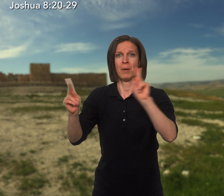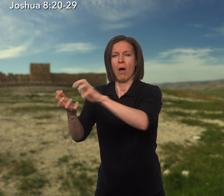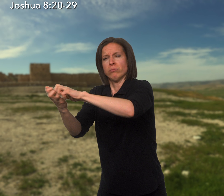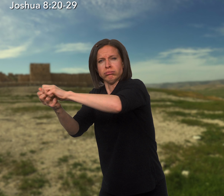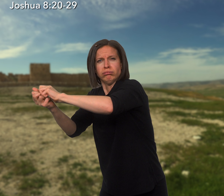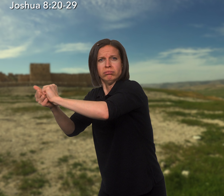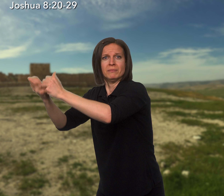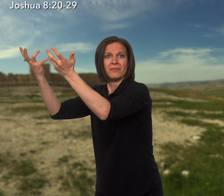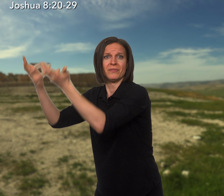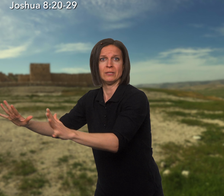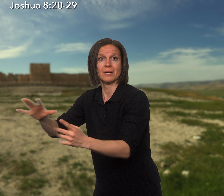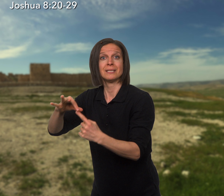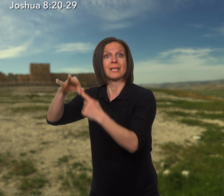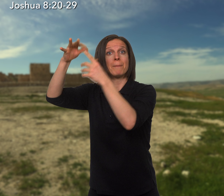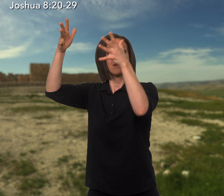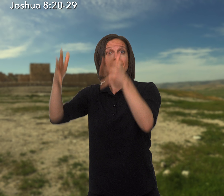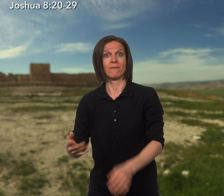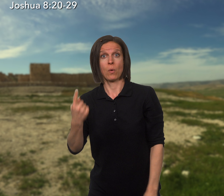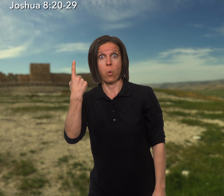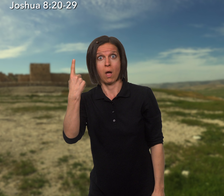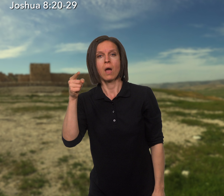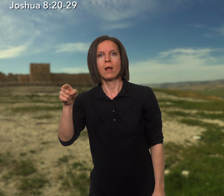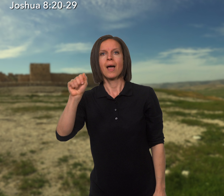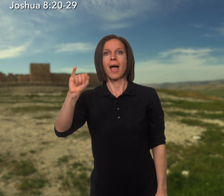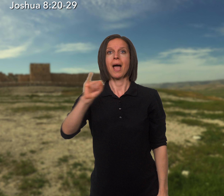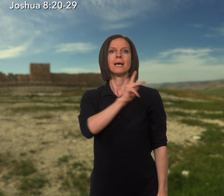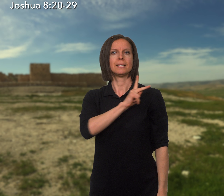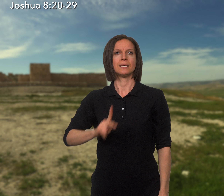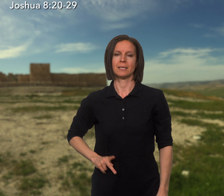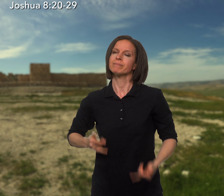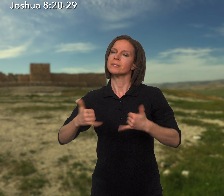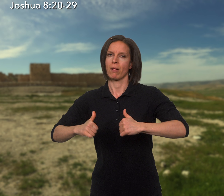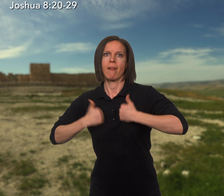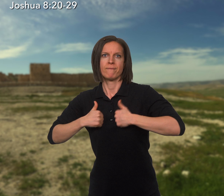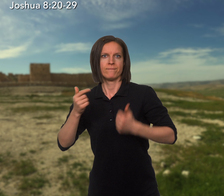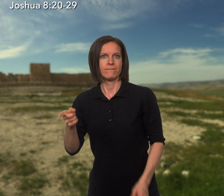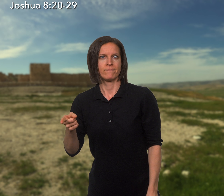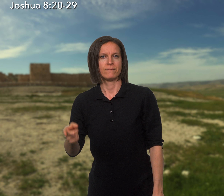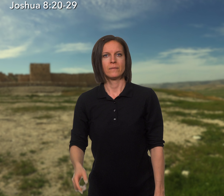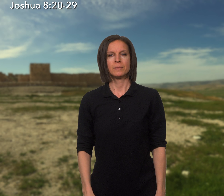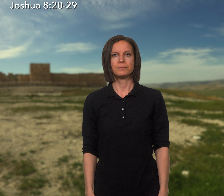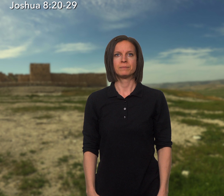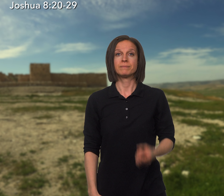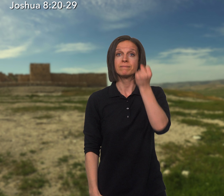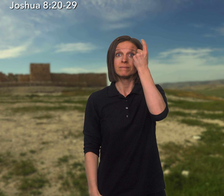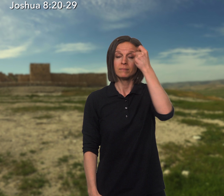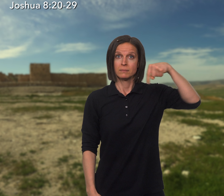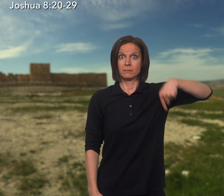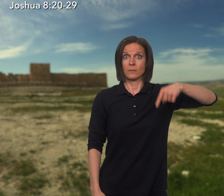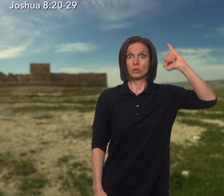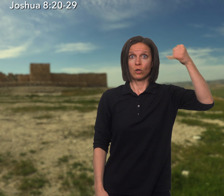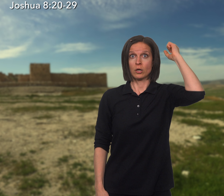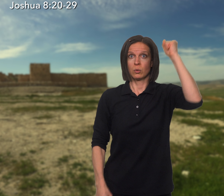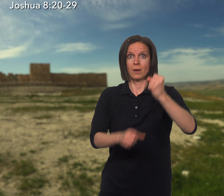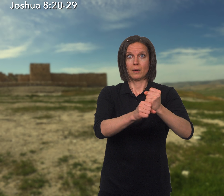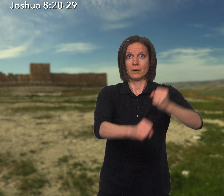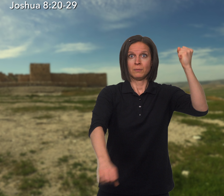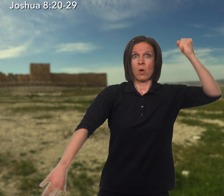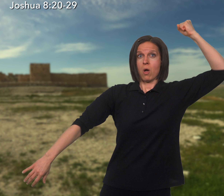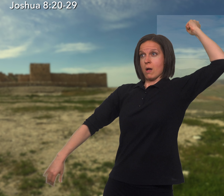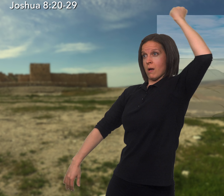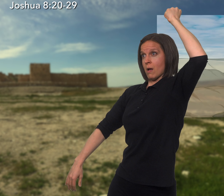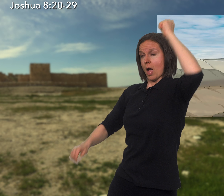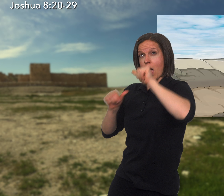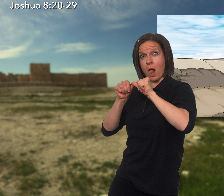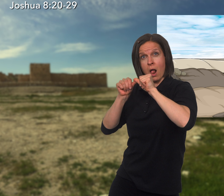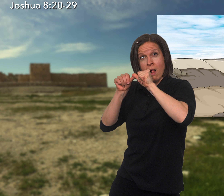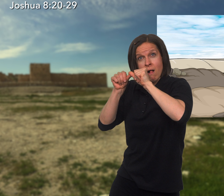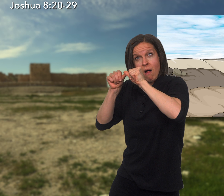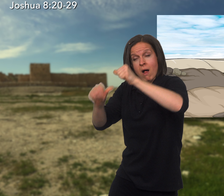A total of twelve thousand men and women fell that day—all the people of Ai.